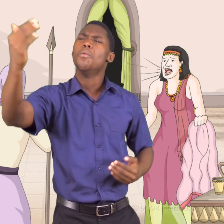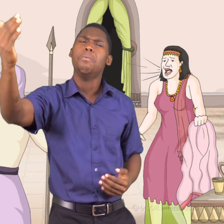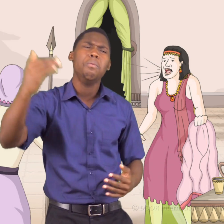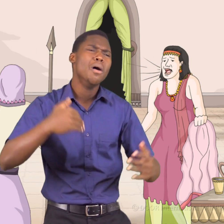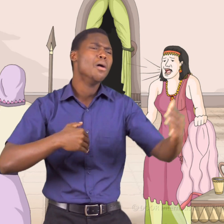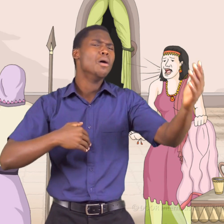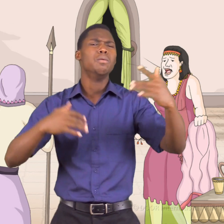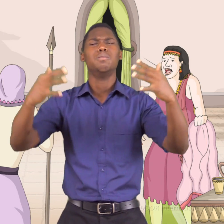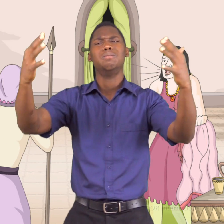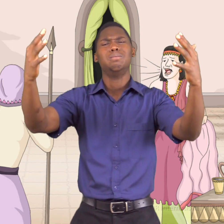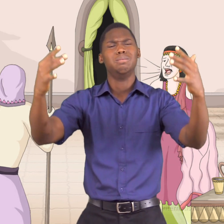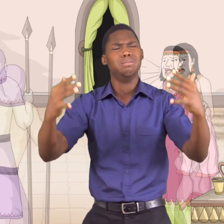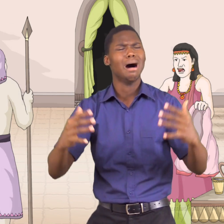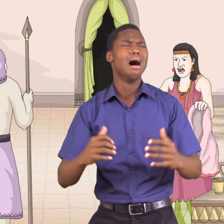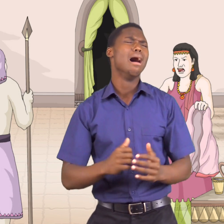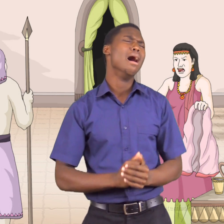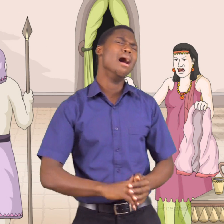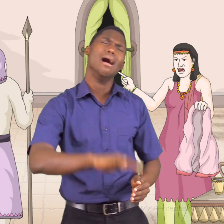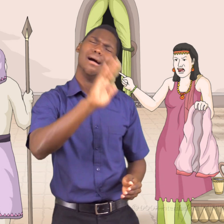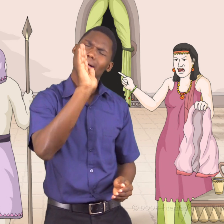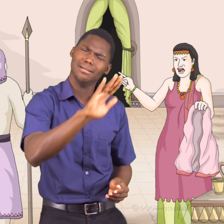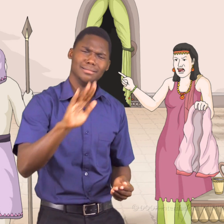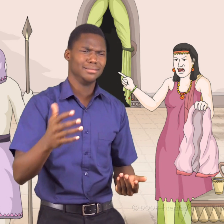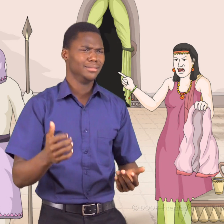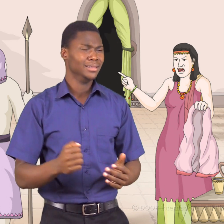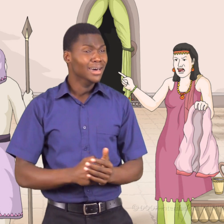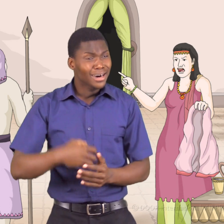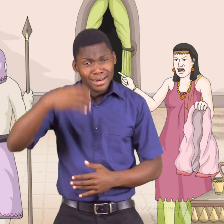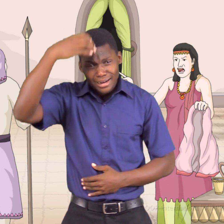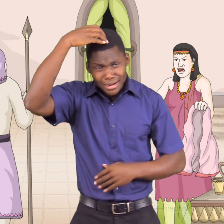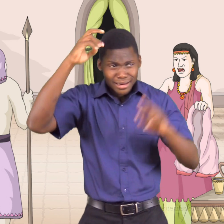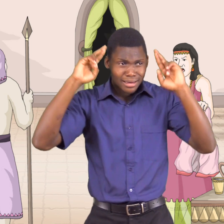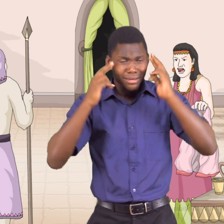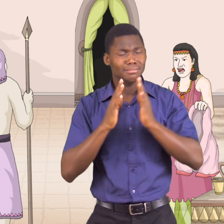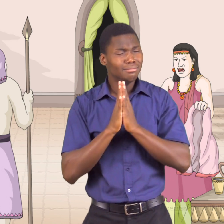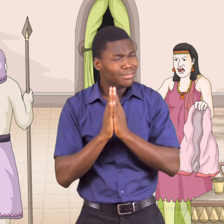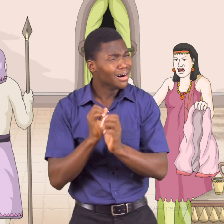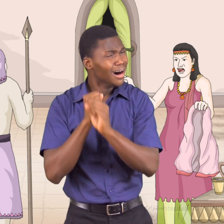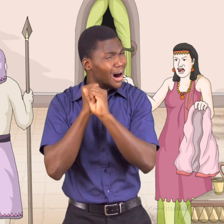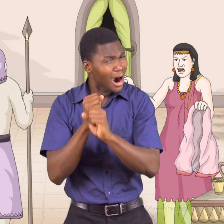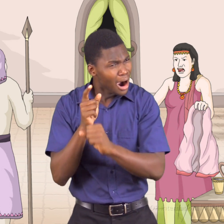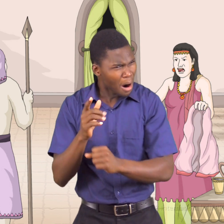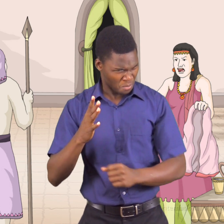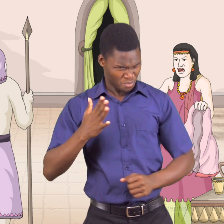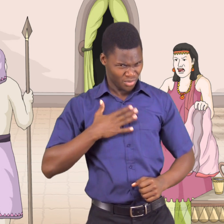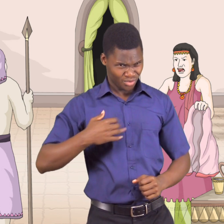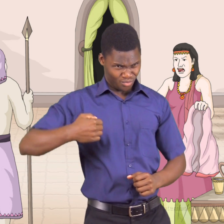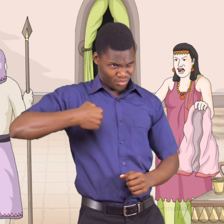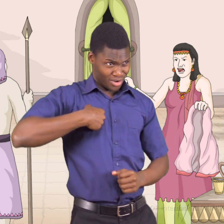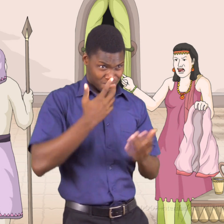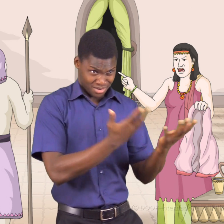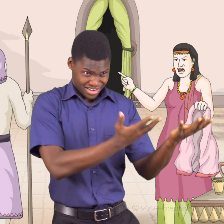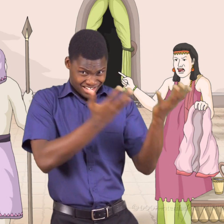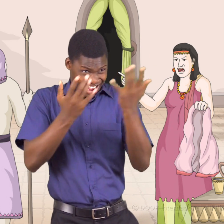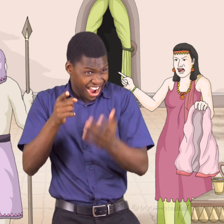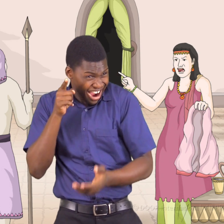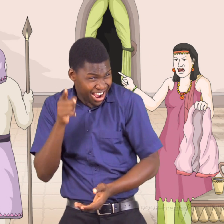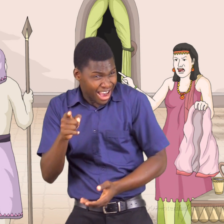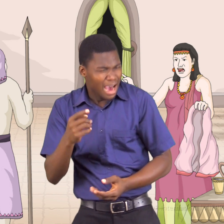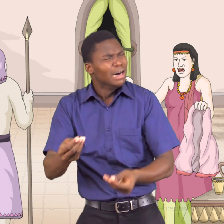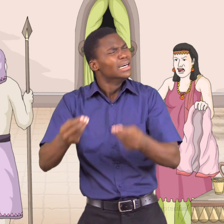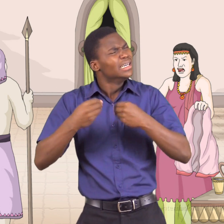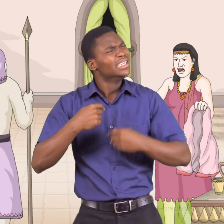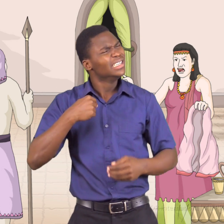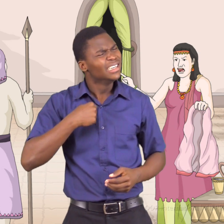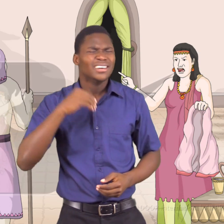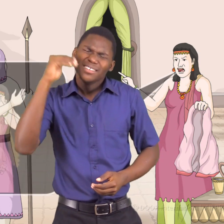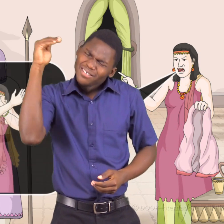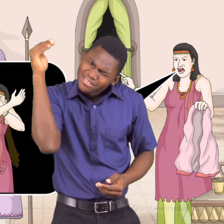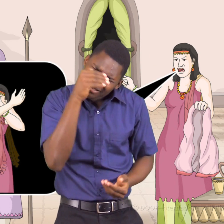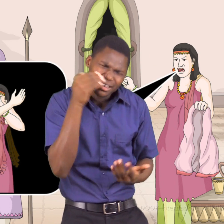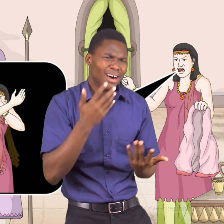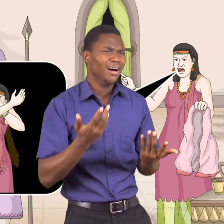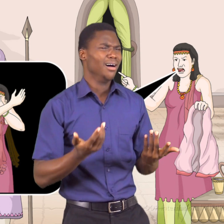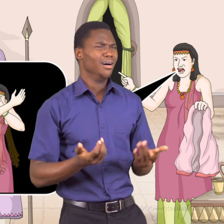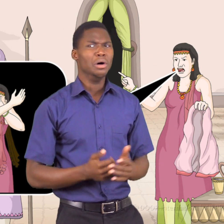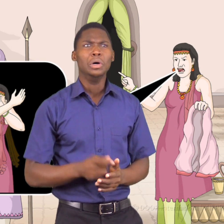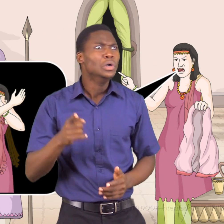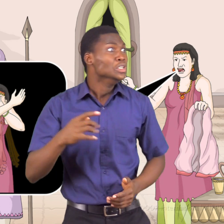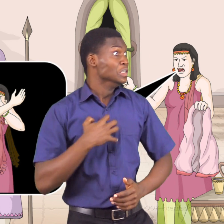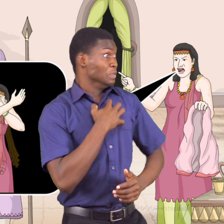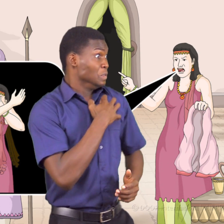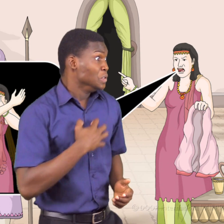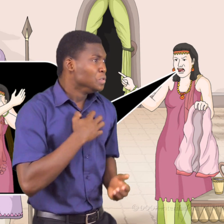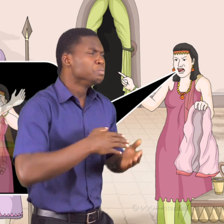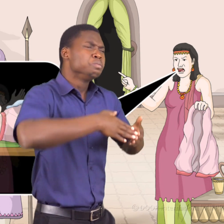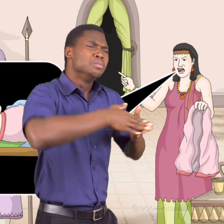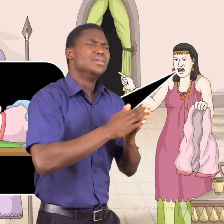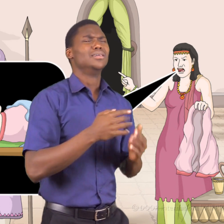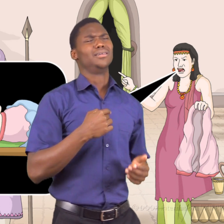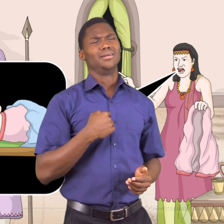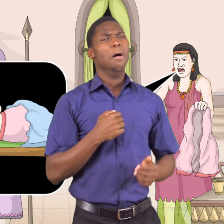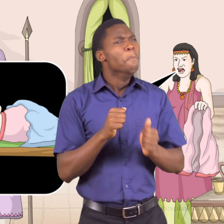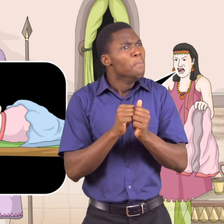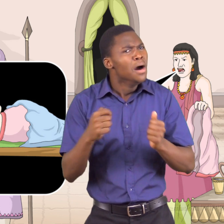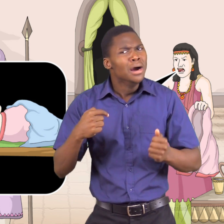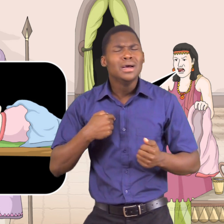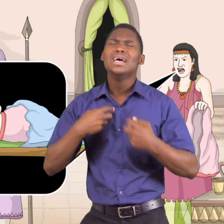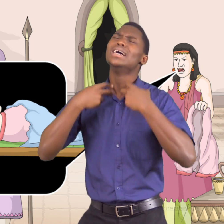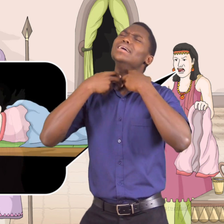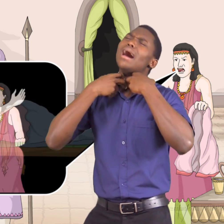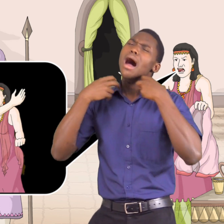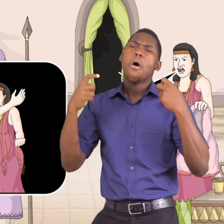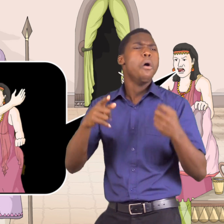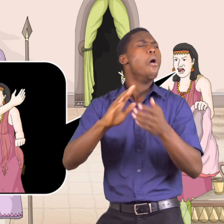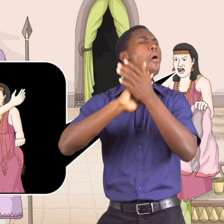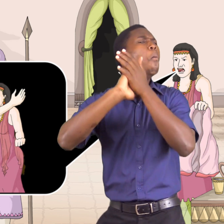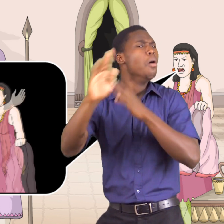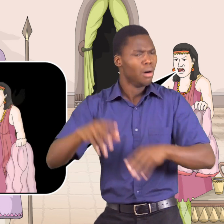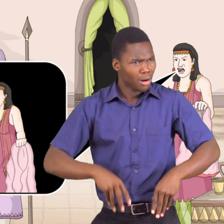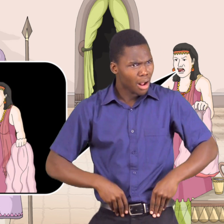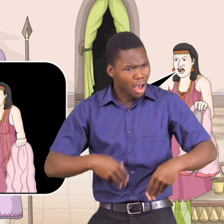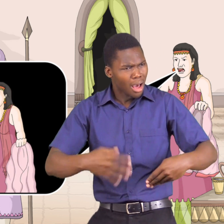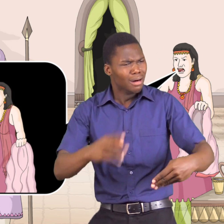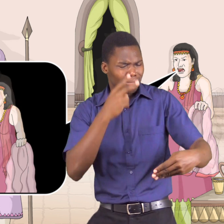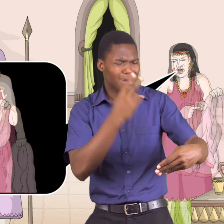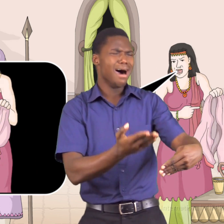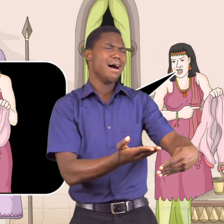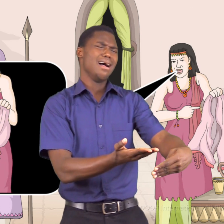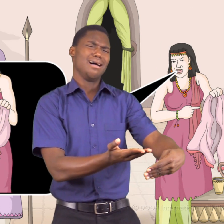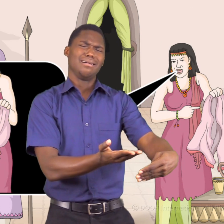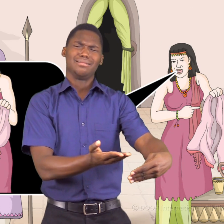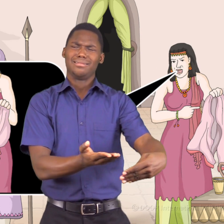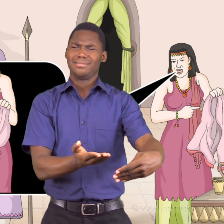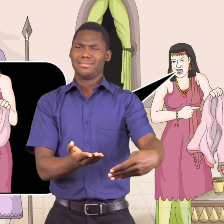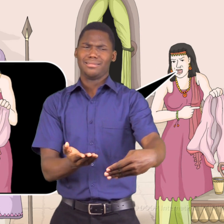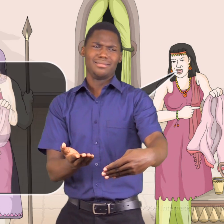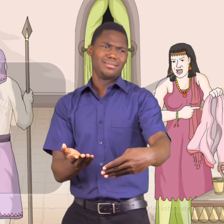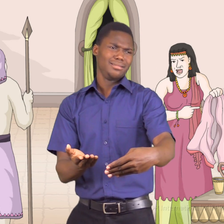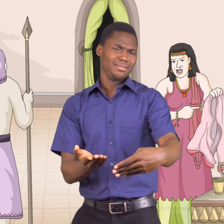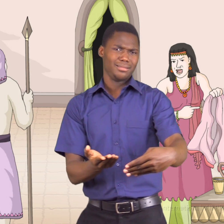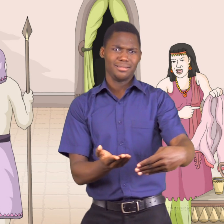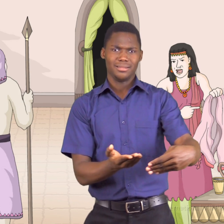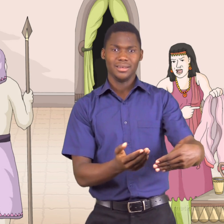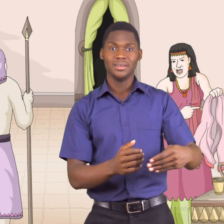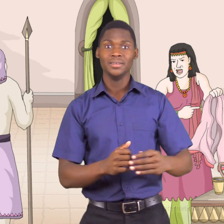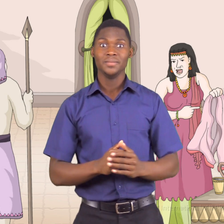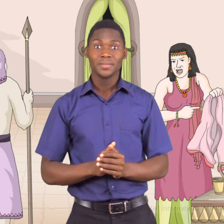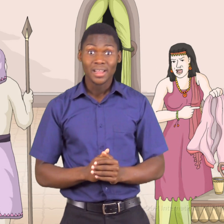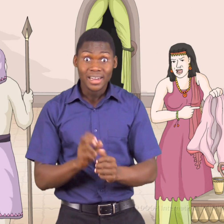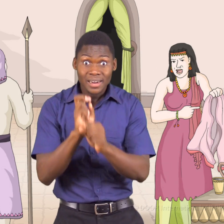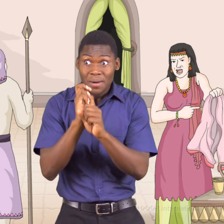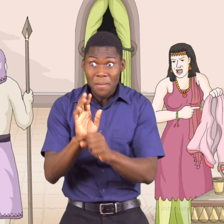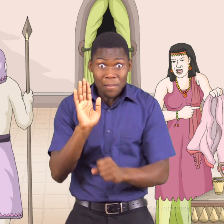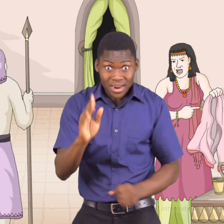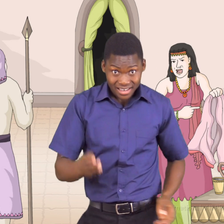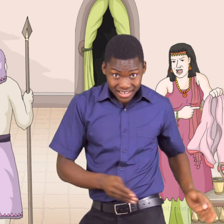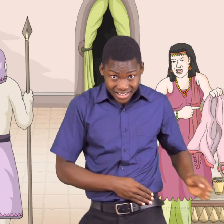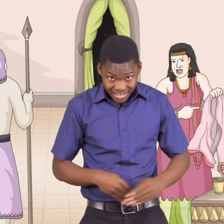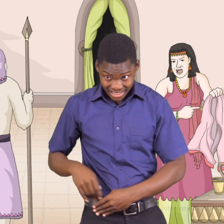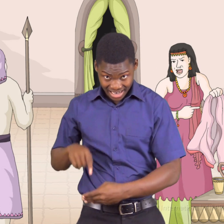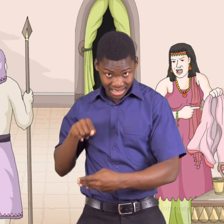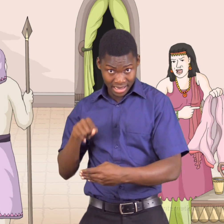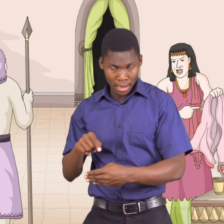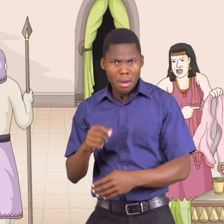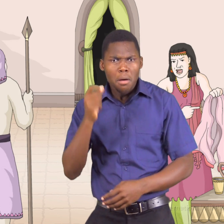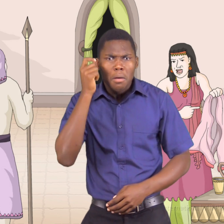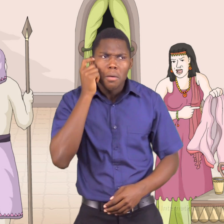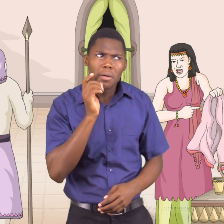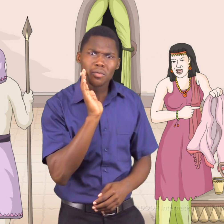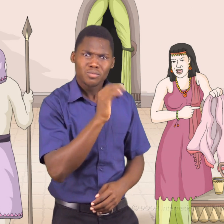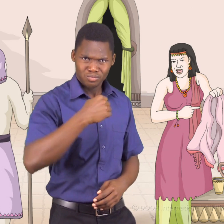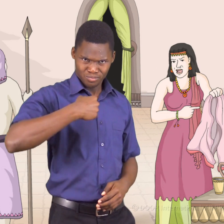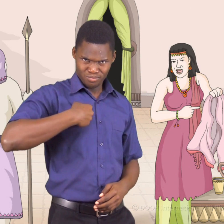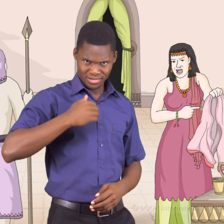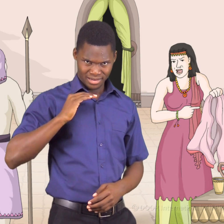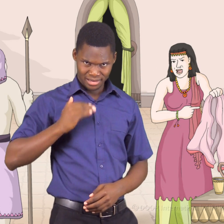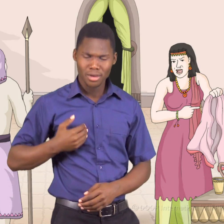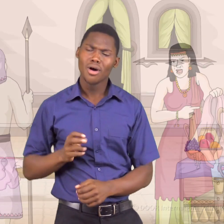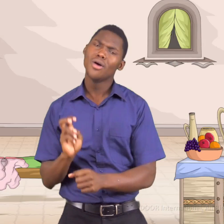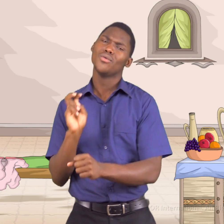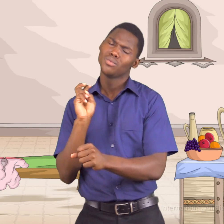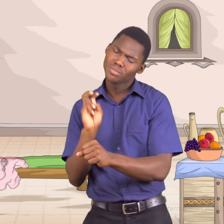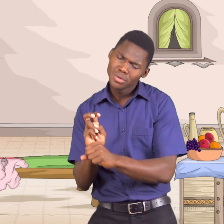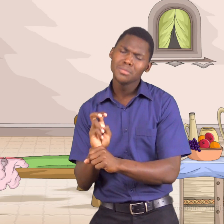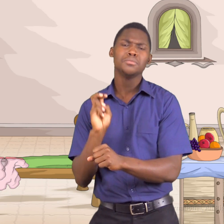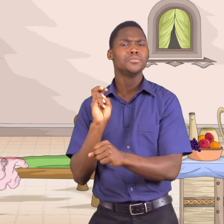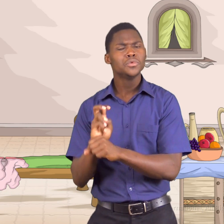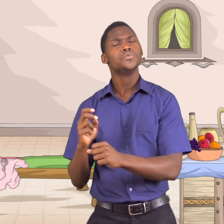“Look,” she said, “this Hebrew has been brought to us to make sport of us. He came to me so he could sleep with me, but I screamed as loud as I could. When he heard me scream for help, he left his cloak beside me and ran out of the house.”